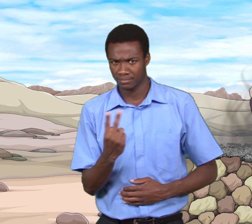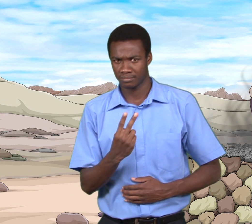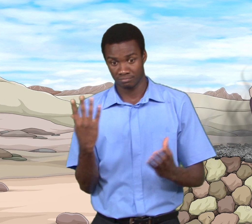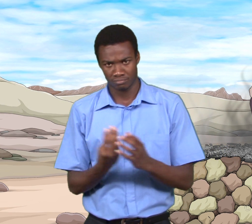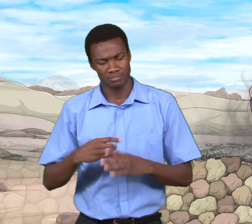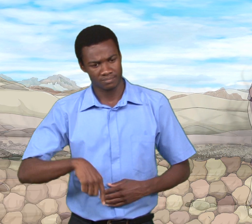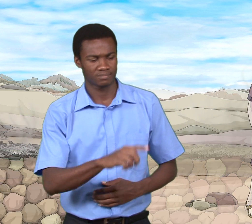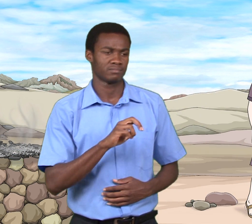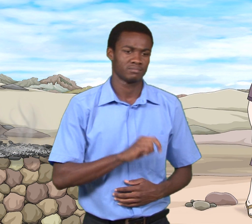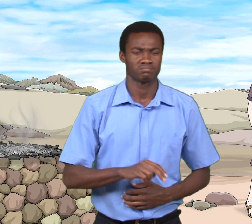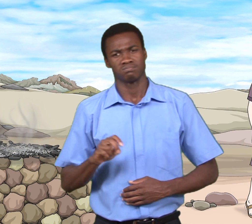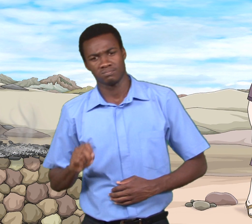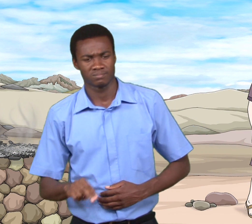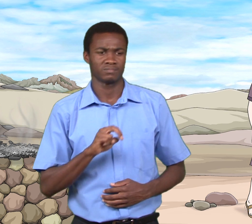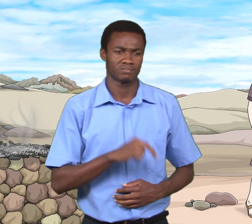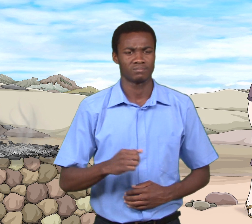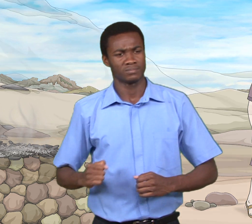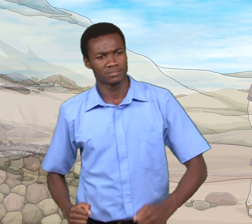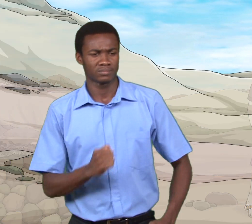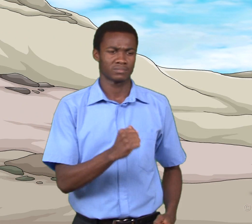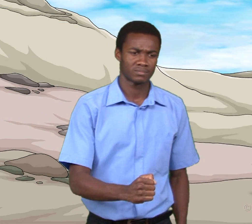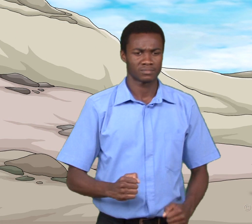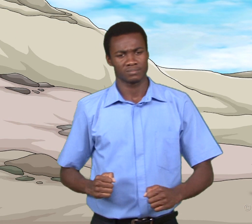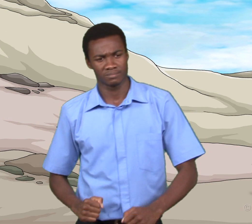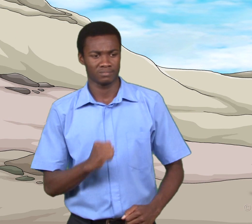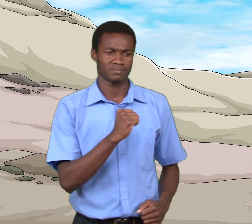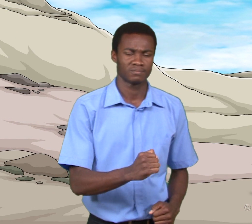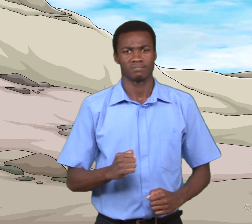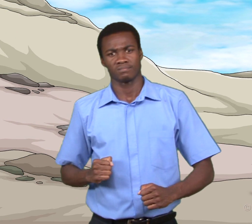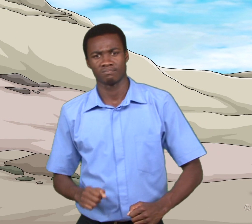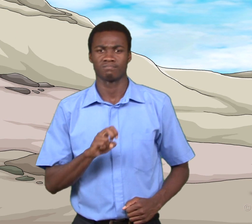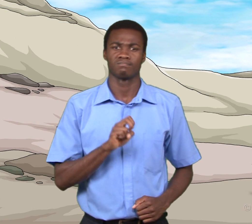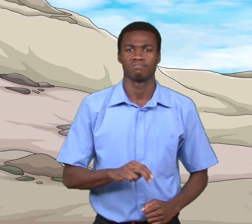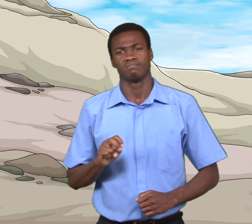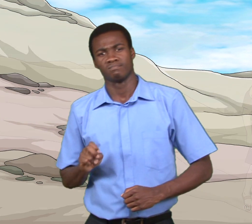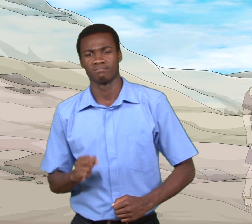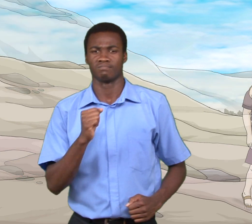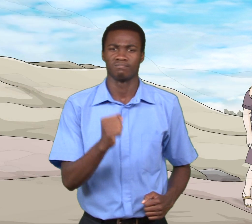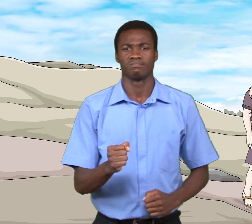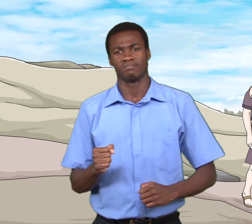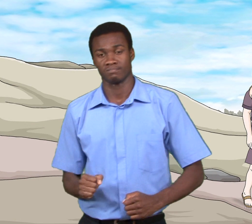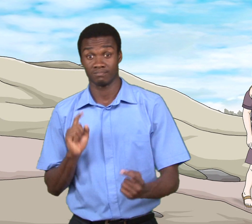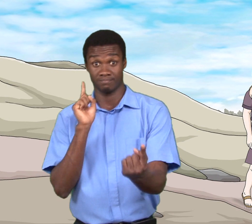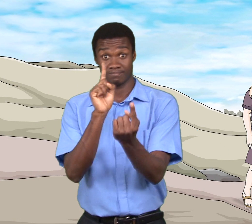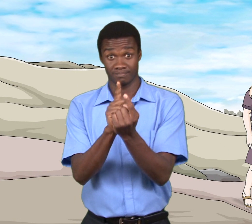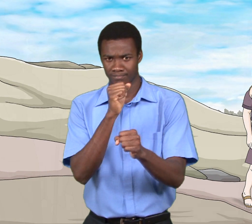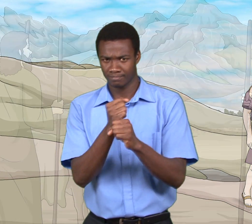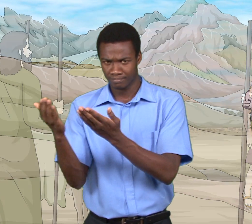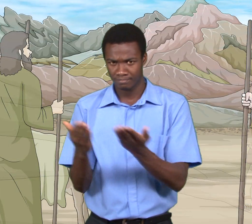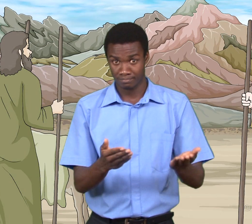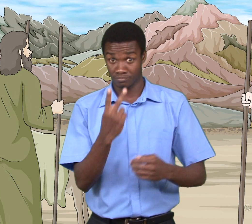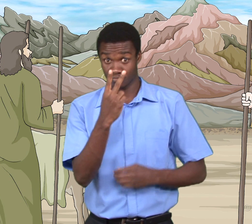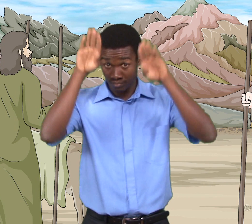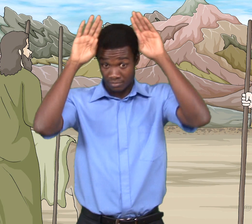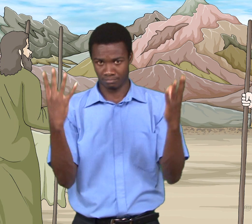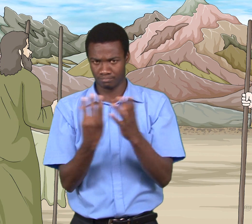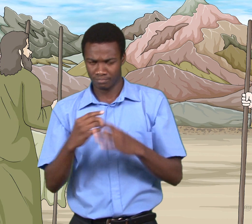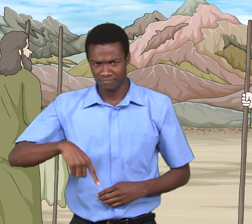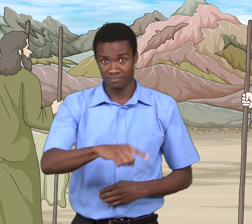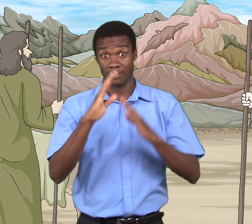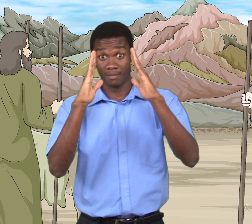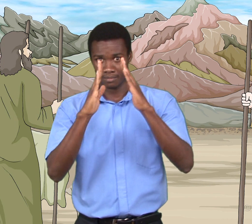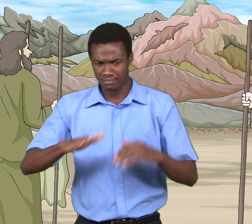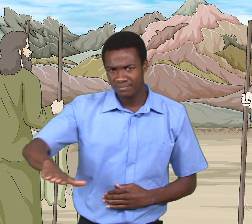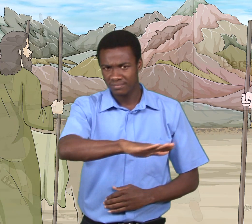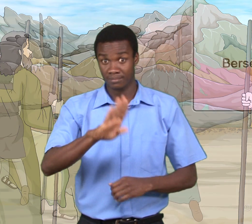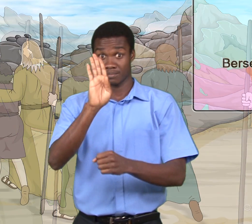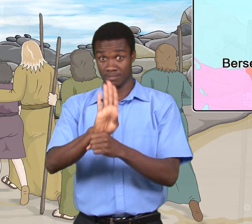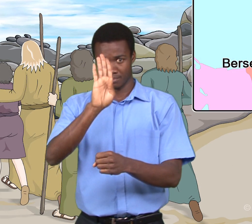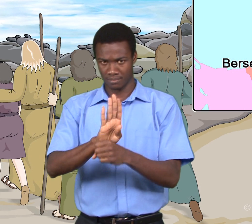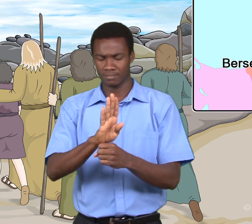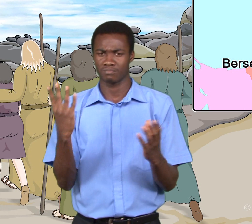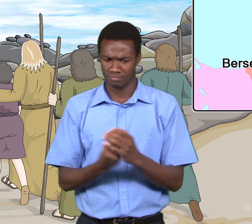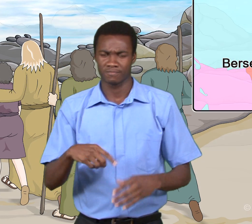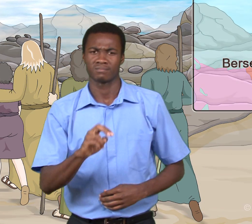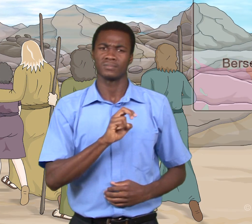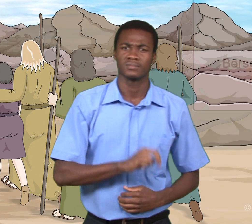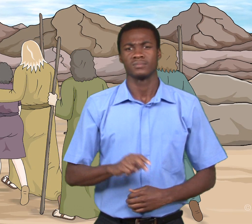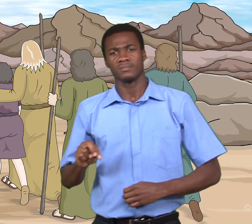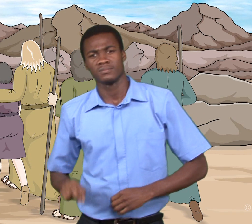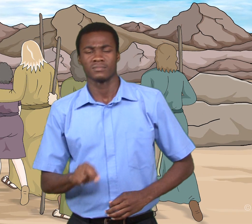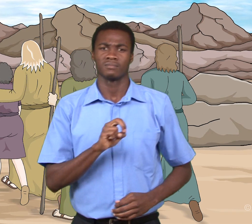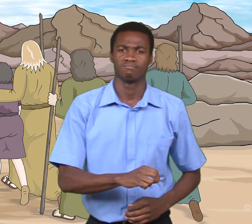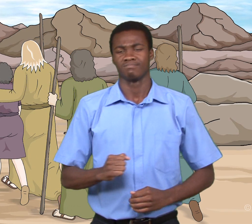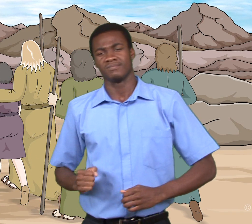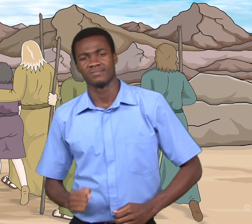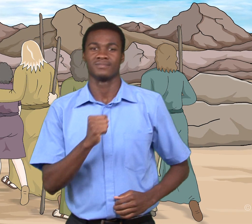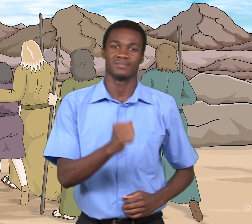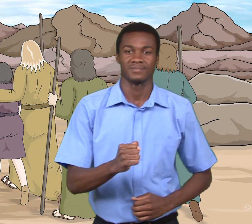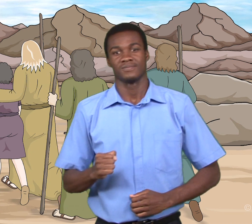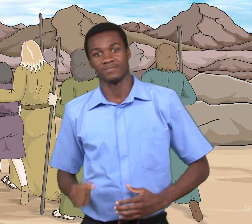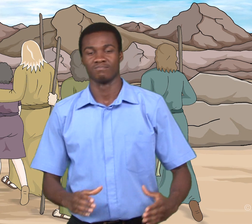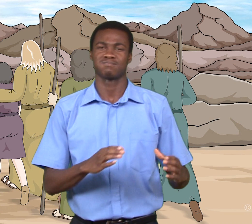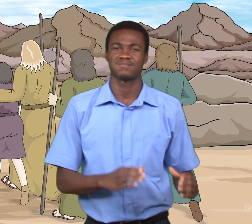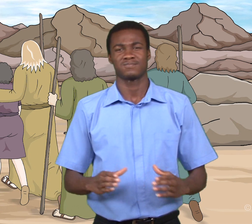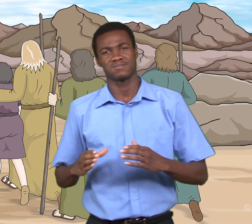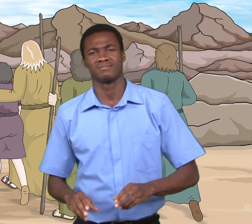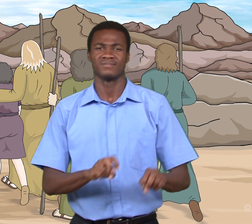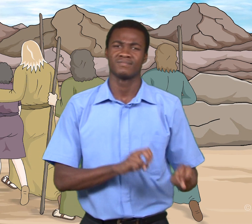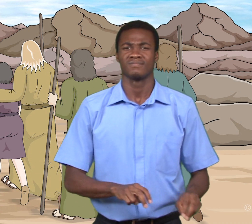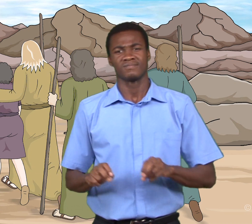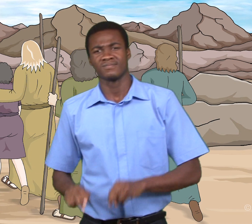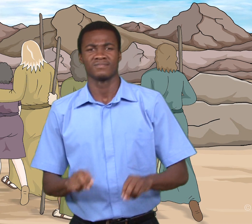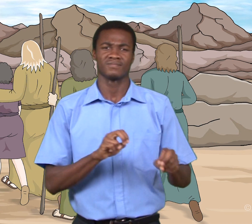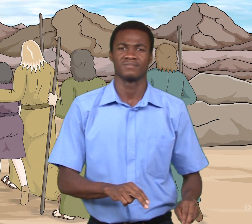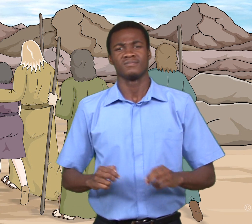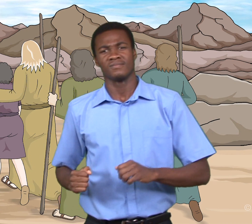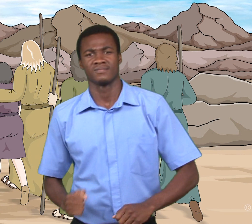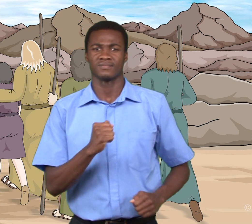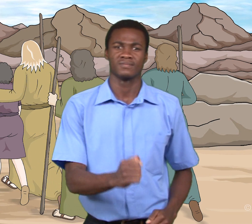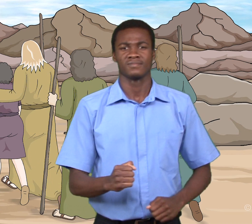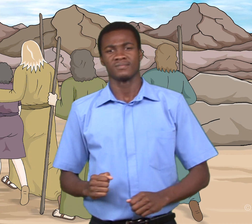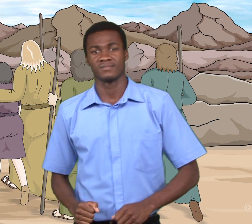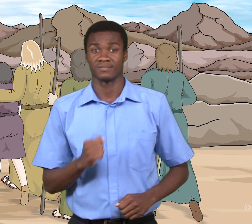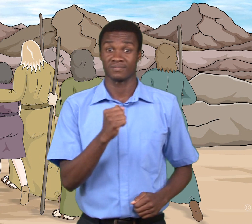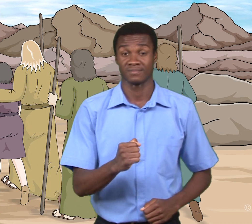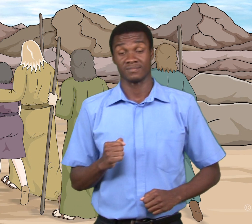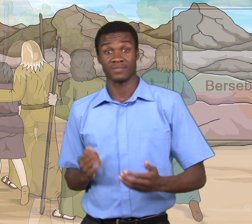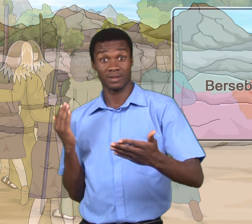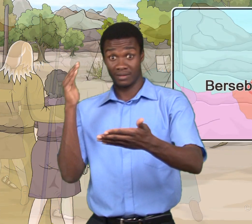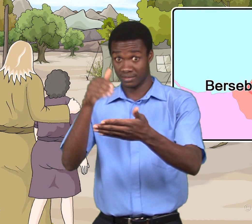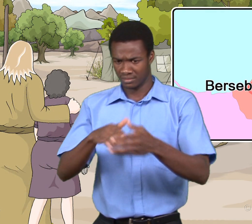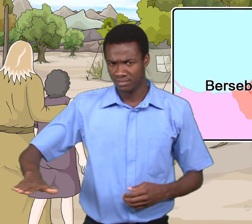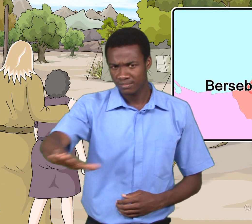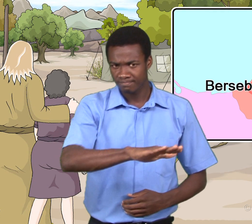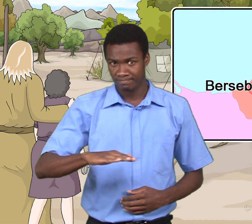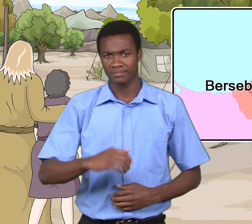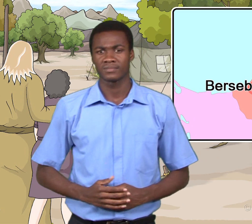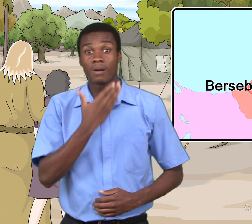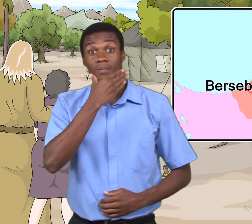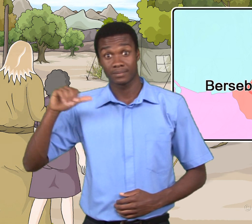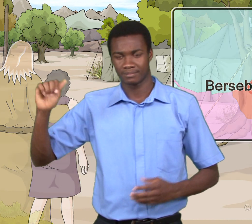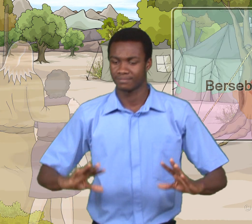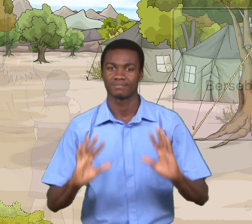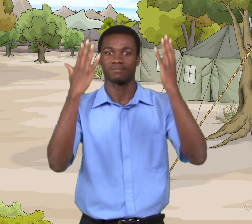Abraham went back to his servants, and they got up and set out together for Beersheba.